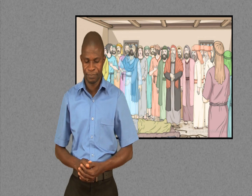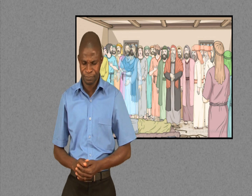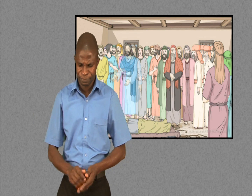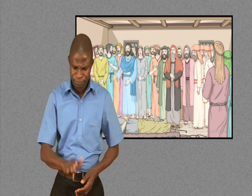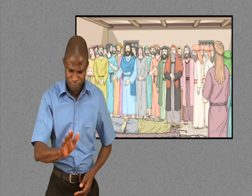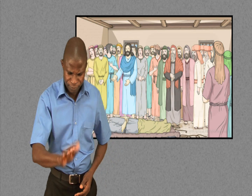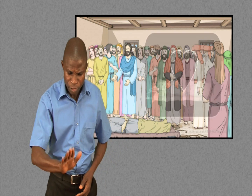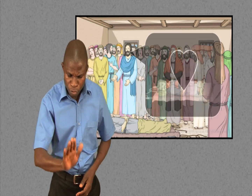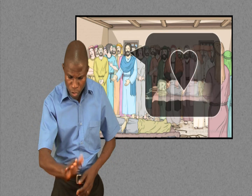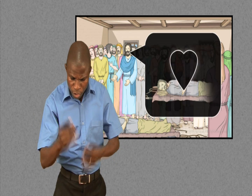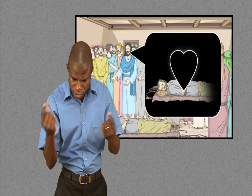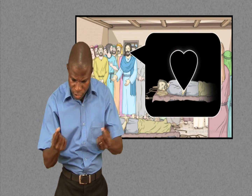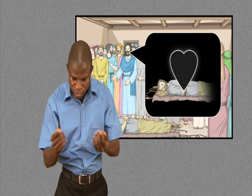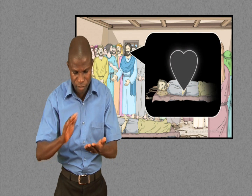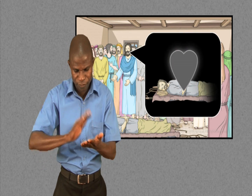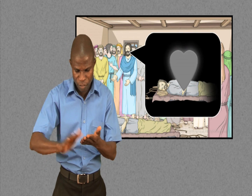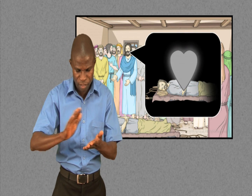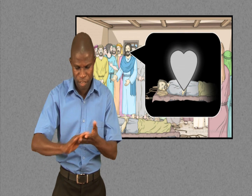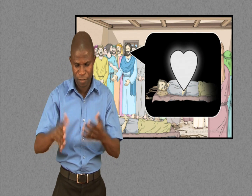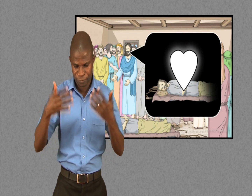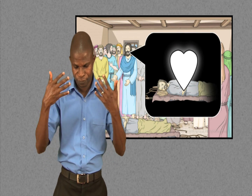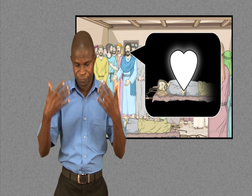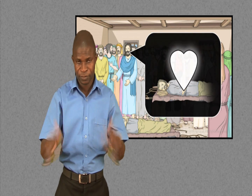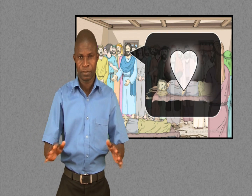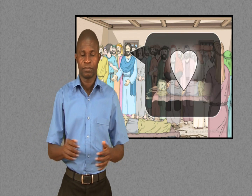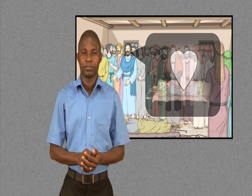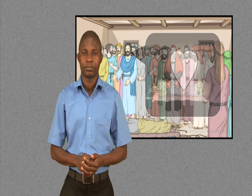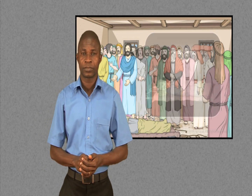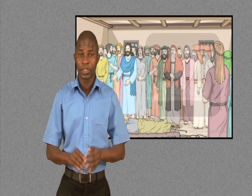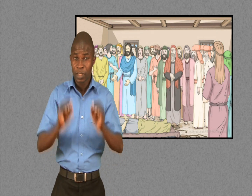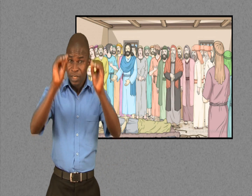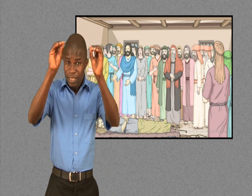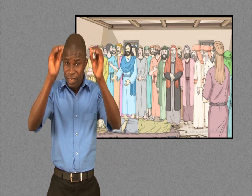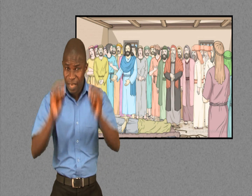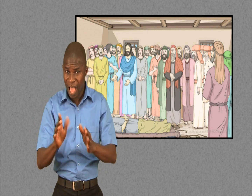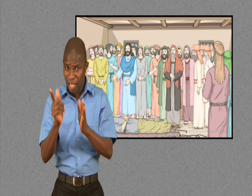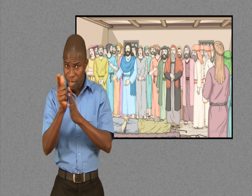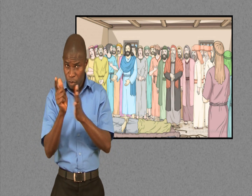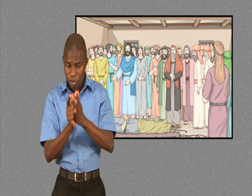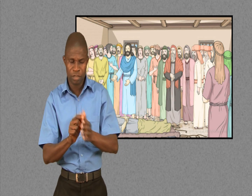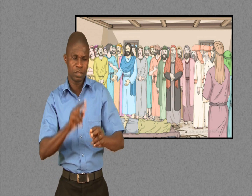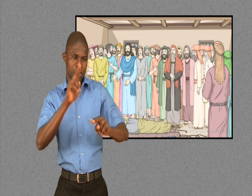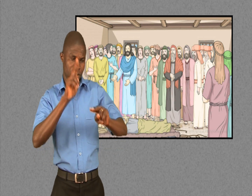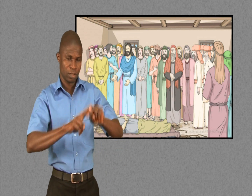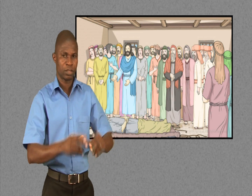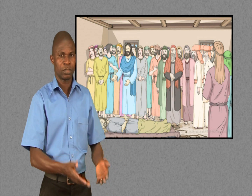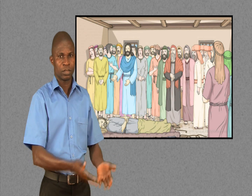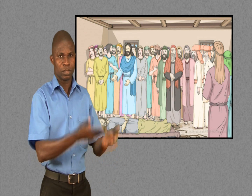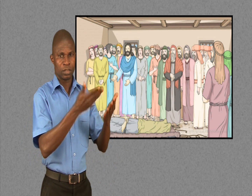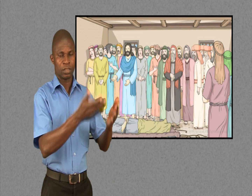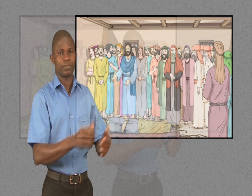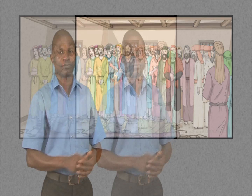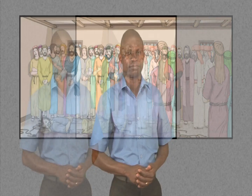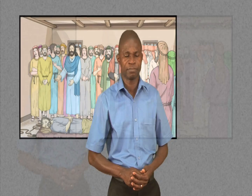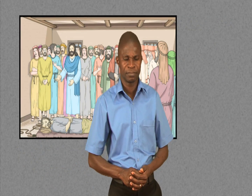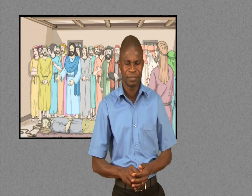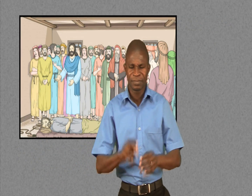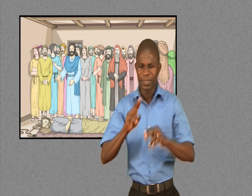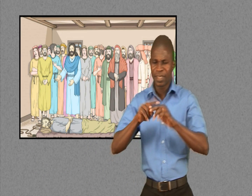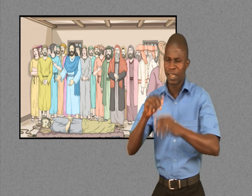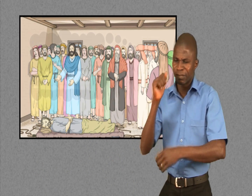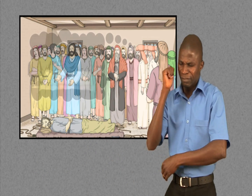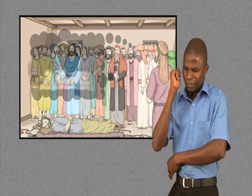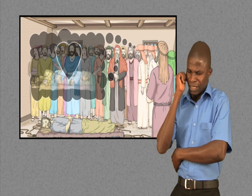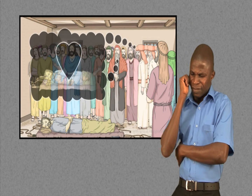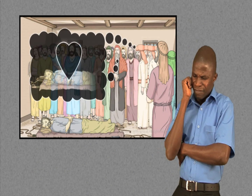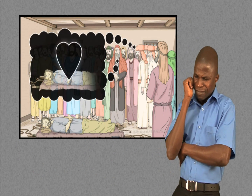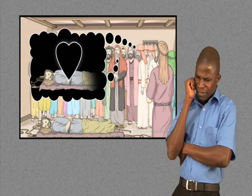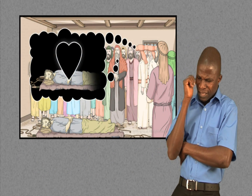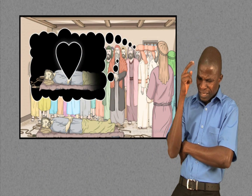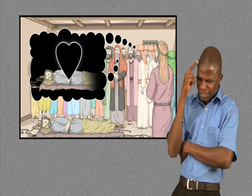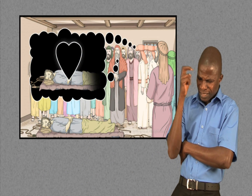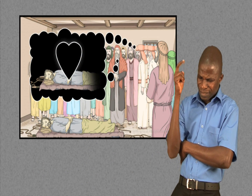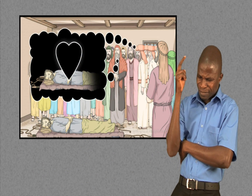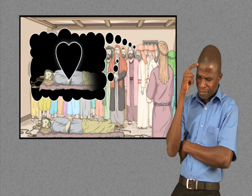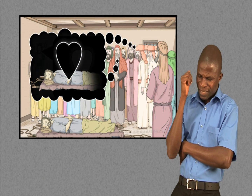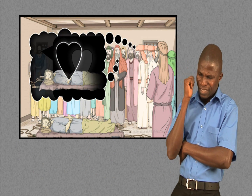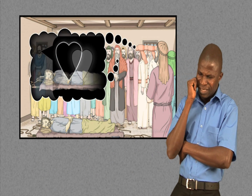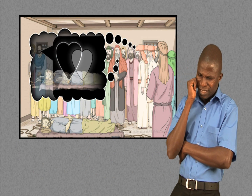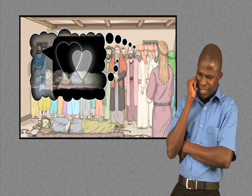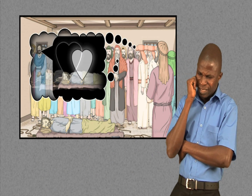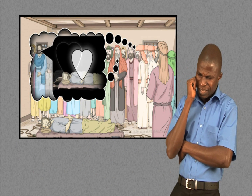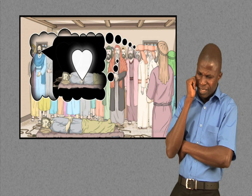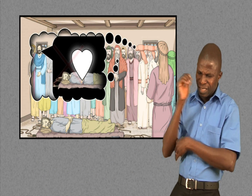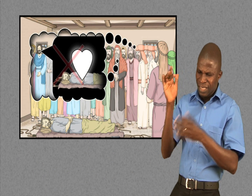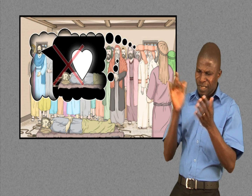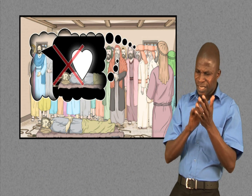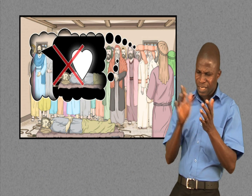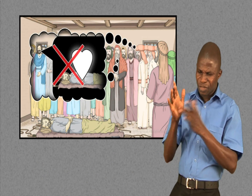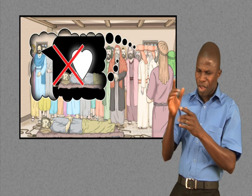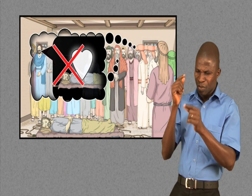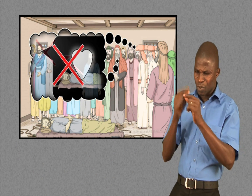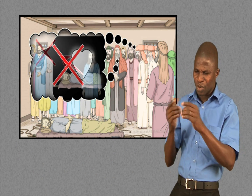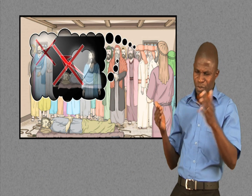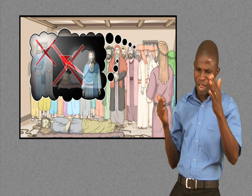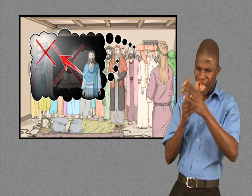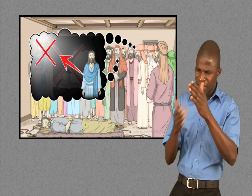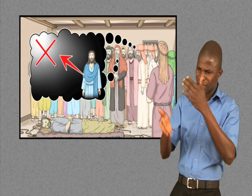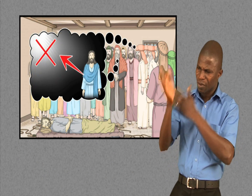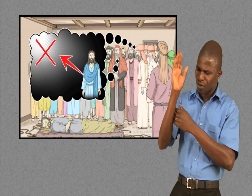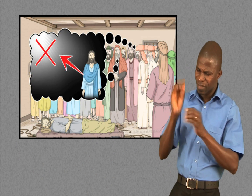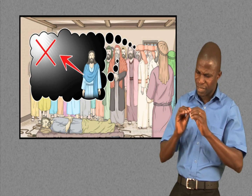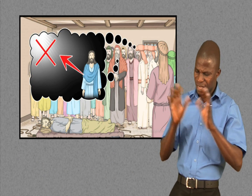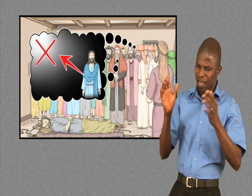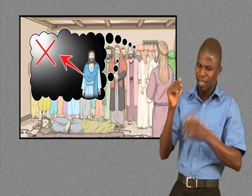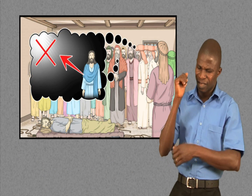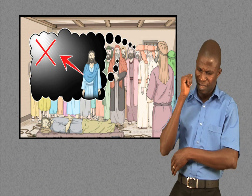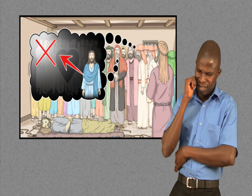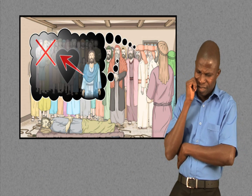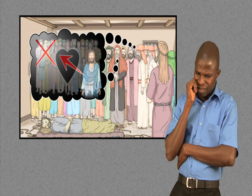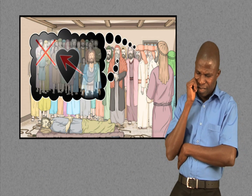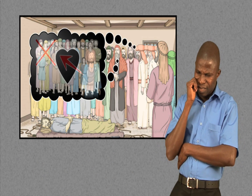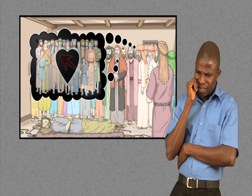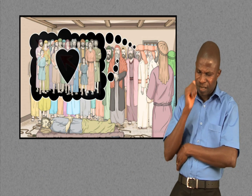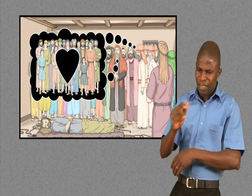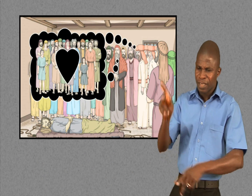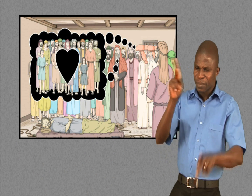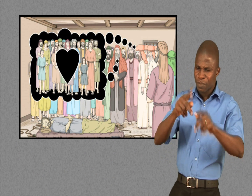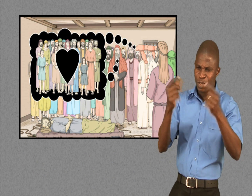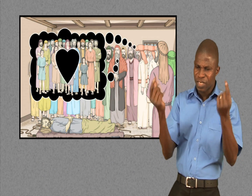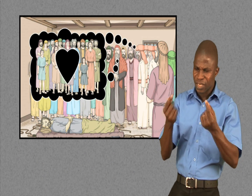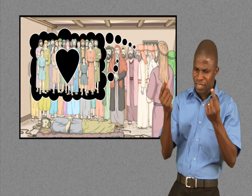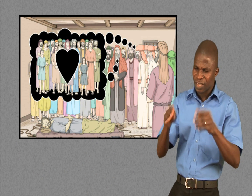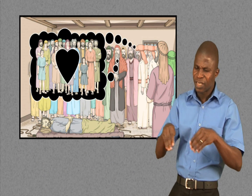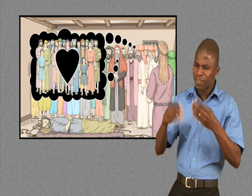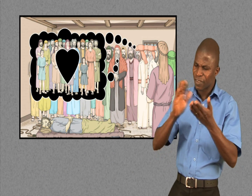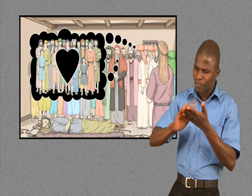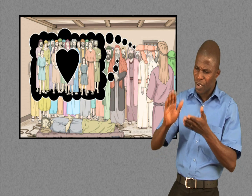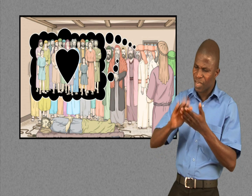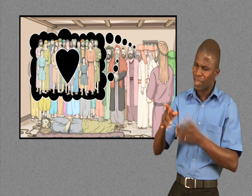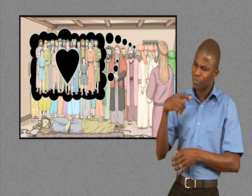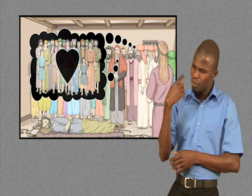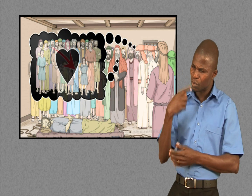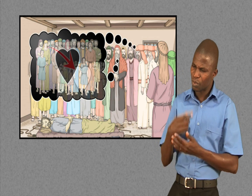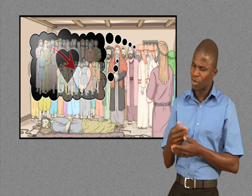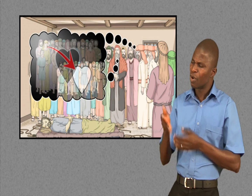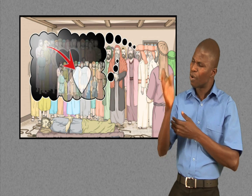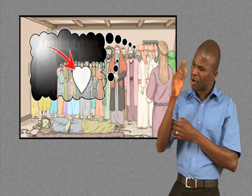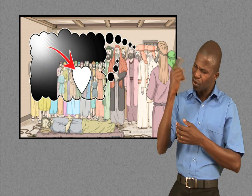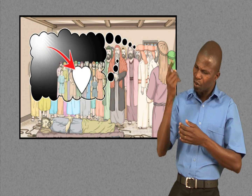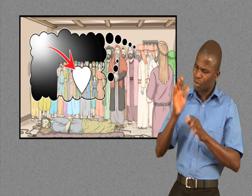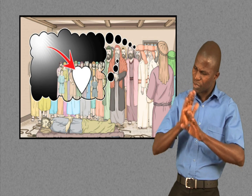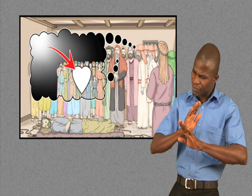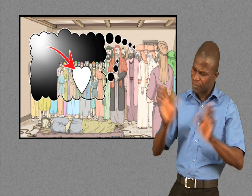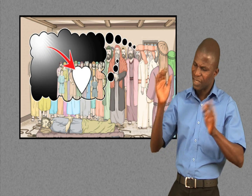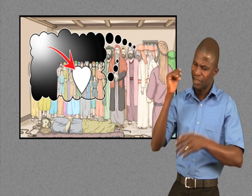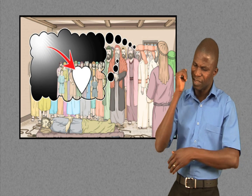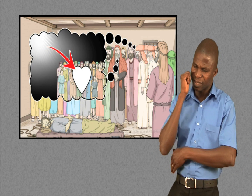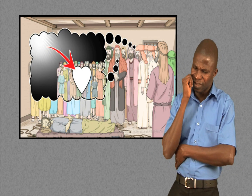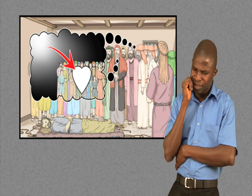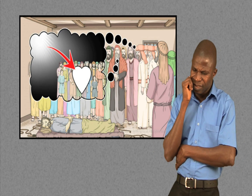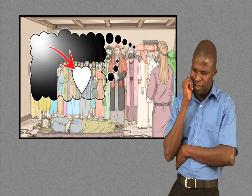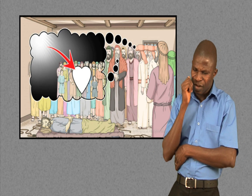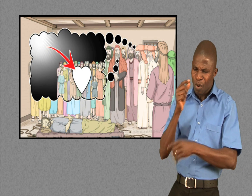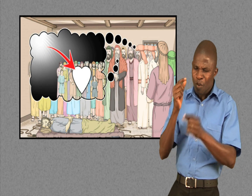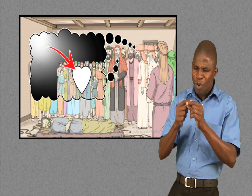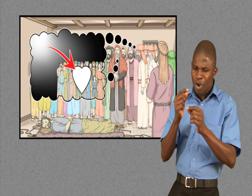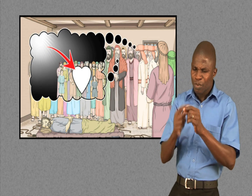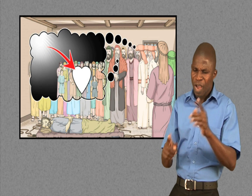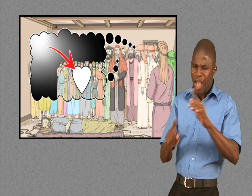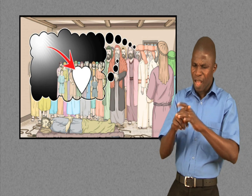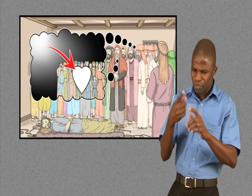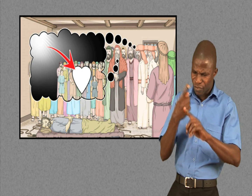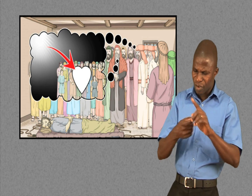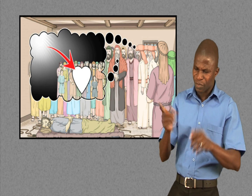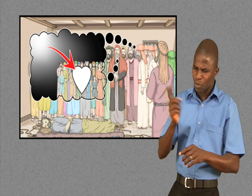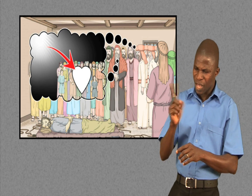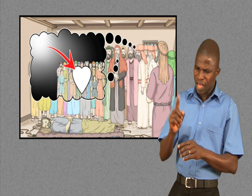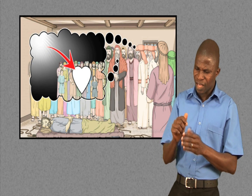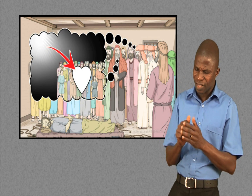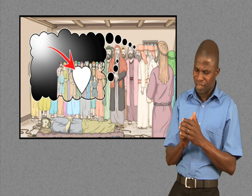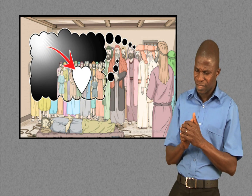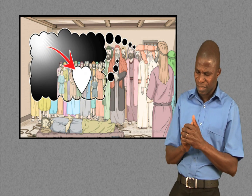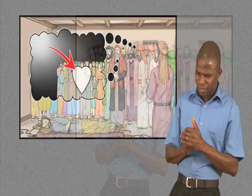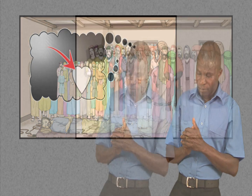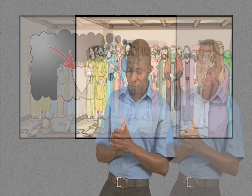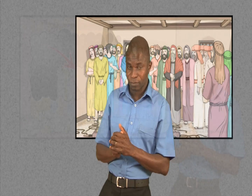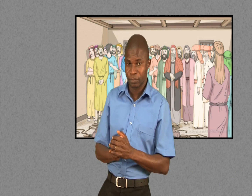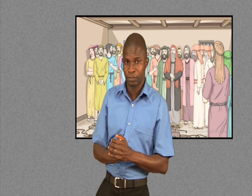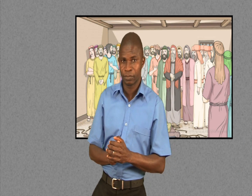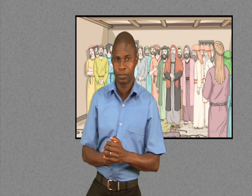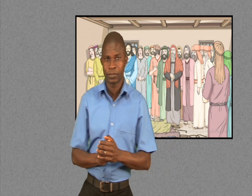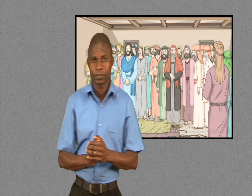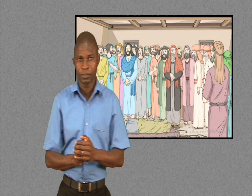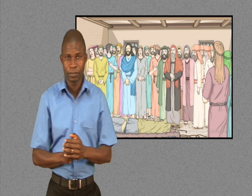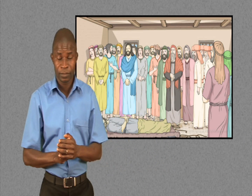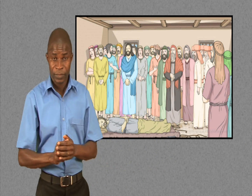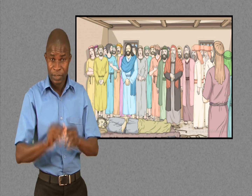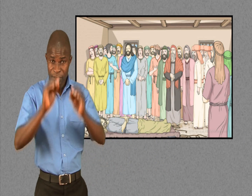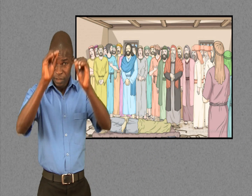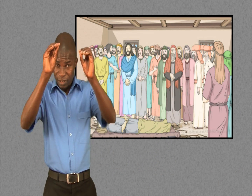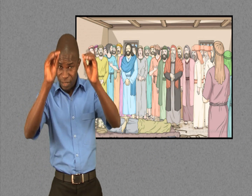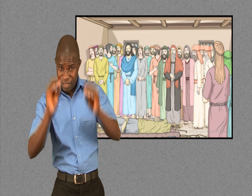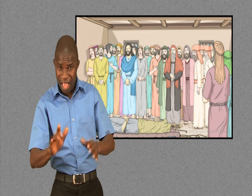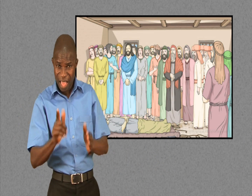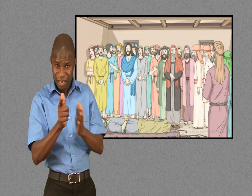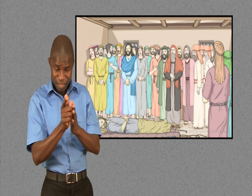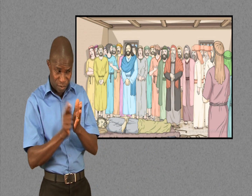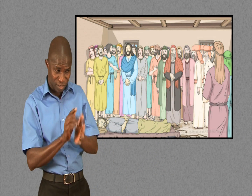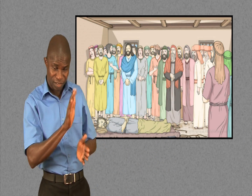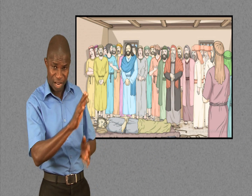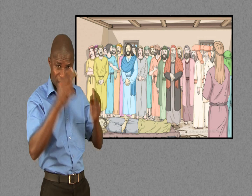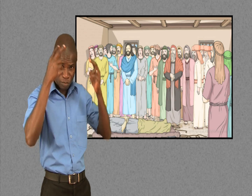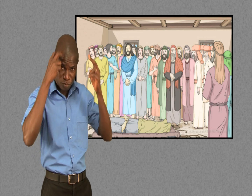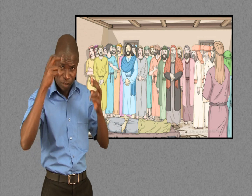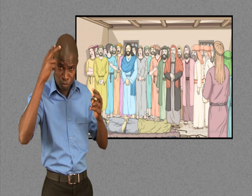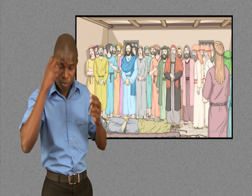But some of the scribes were sitting there and thinking in their hearts, “Why does this man speak like this? He is blaspheming! Who can forgive sins but God alone?”